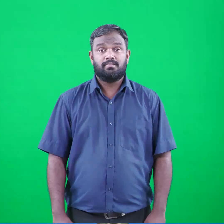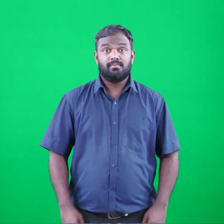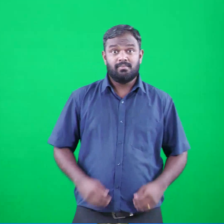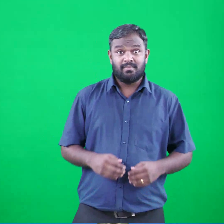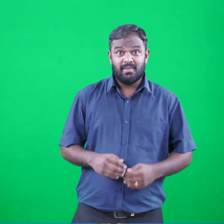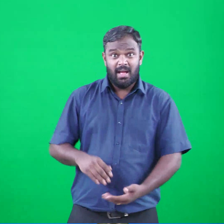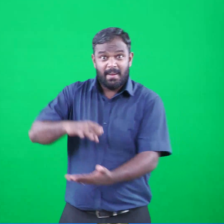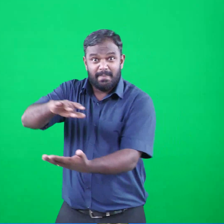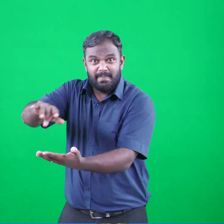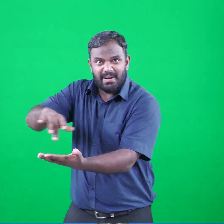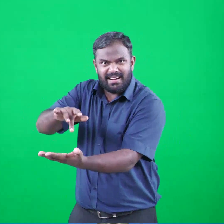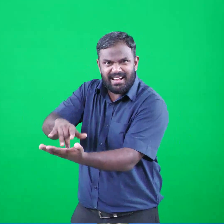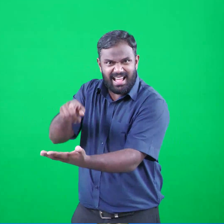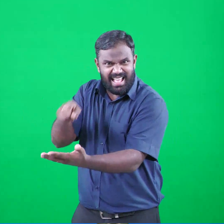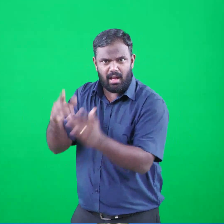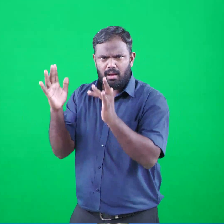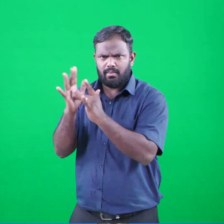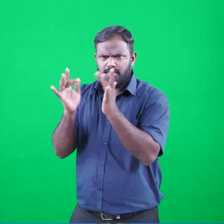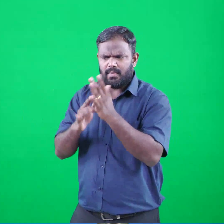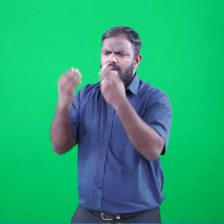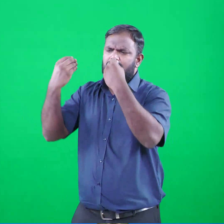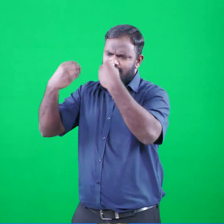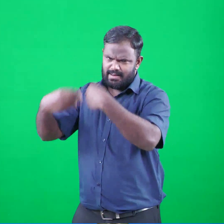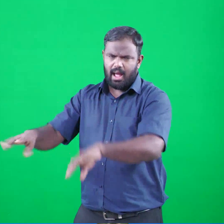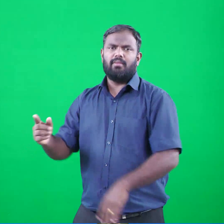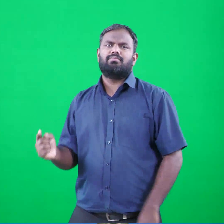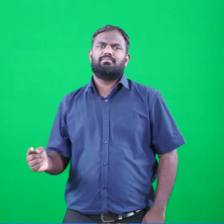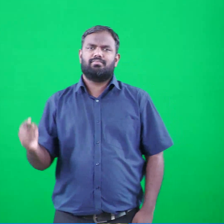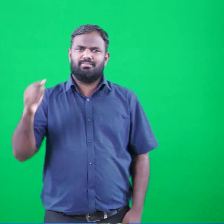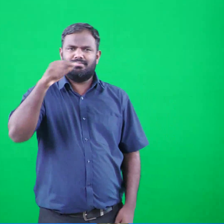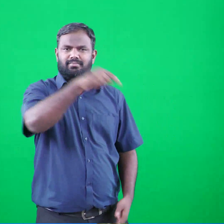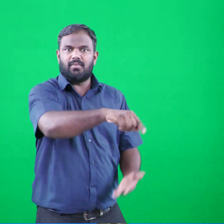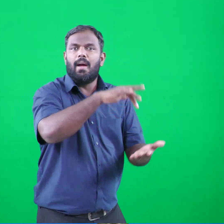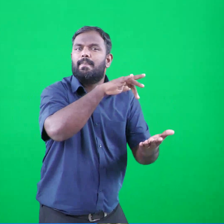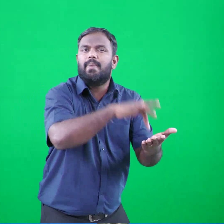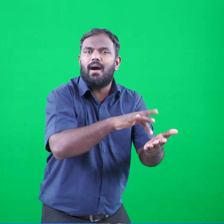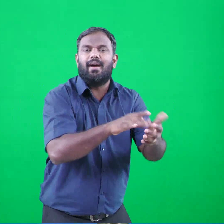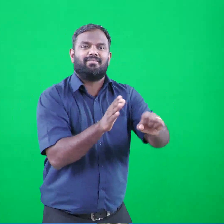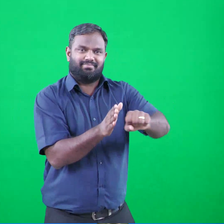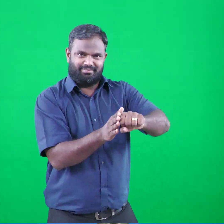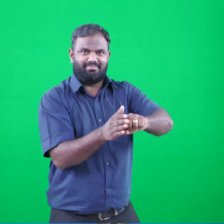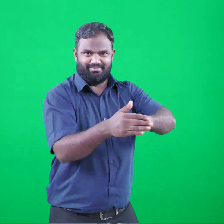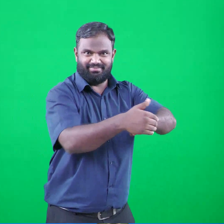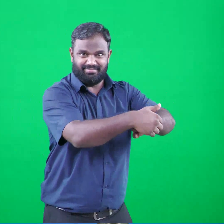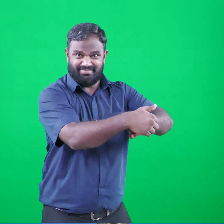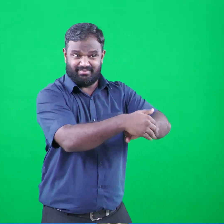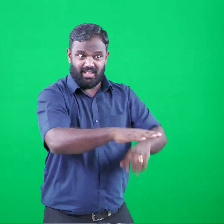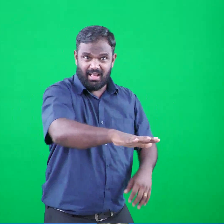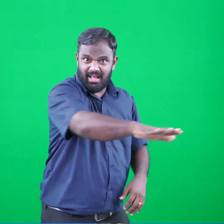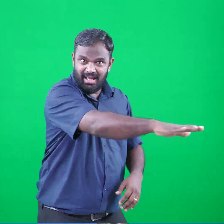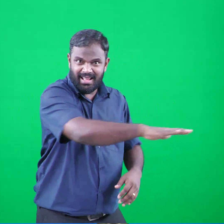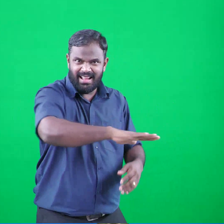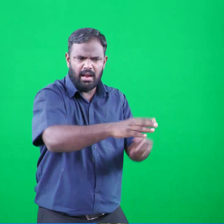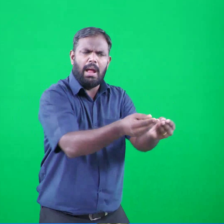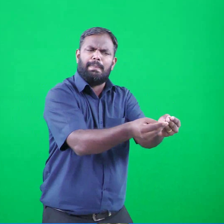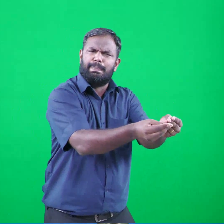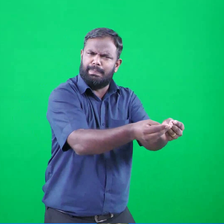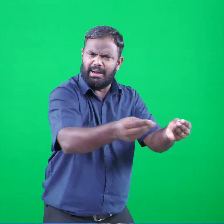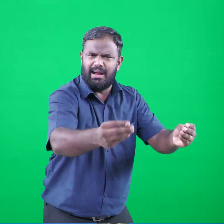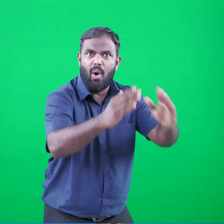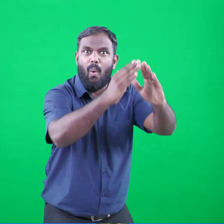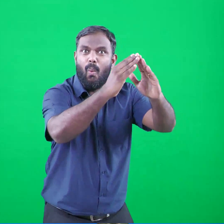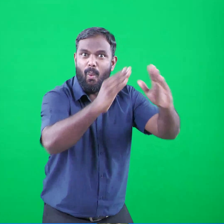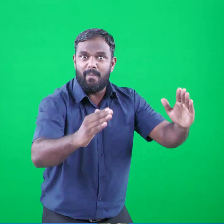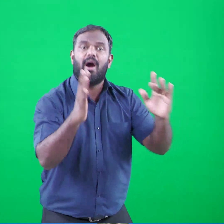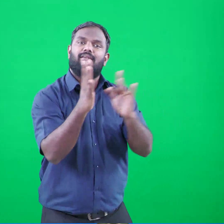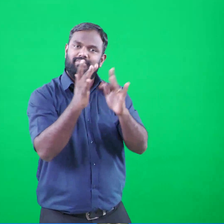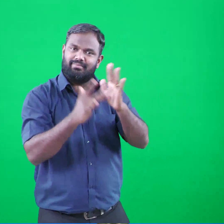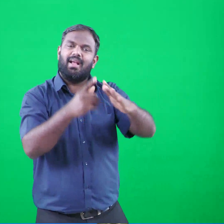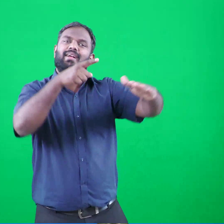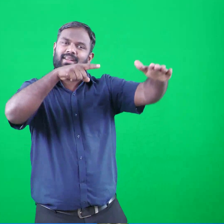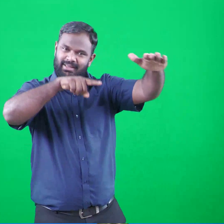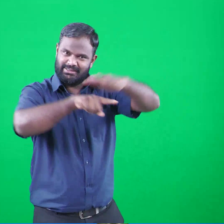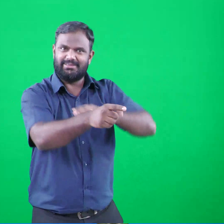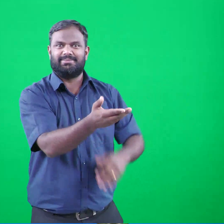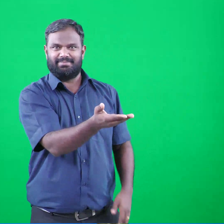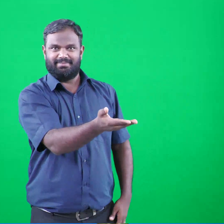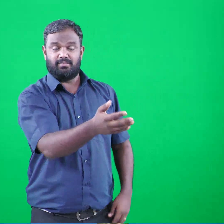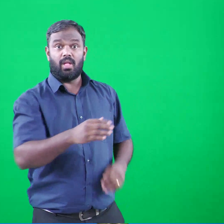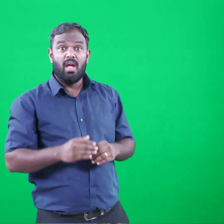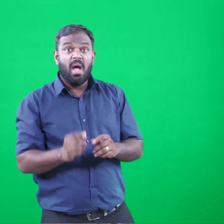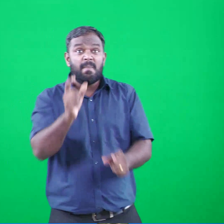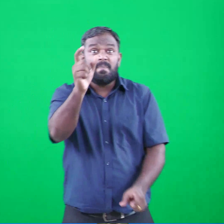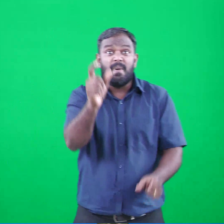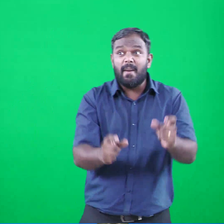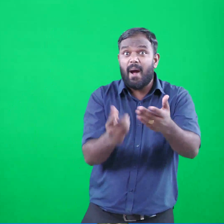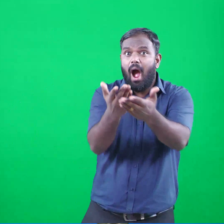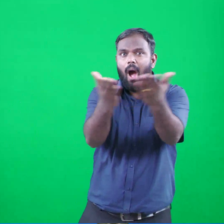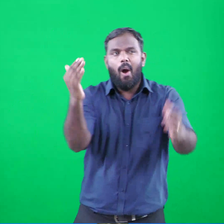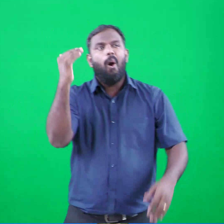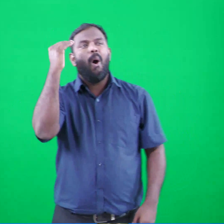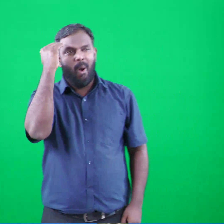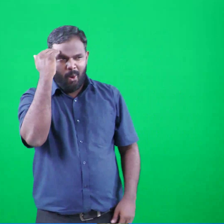Jesus left that place and went to the region of Tyre.